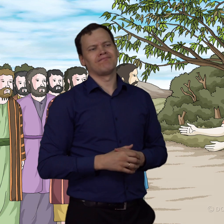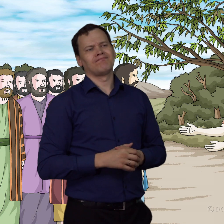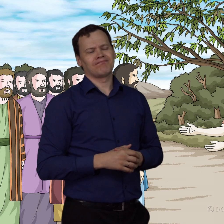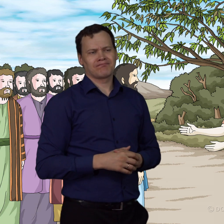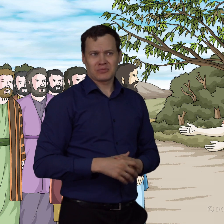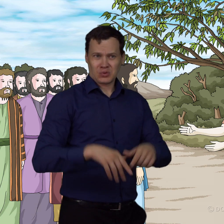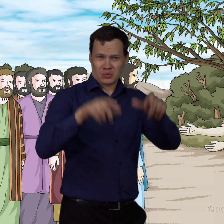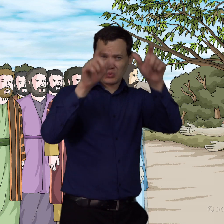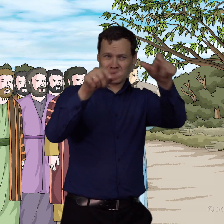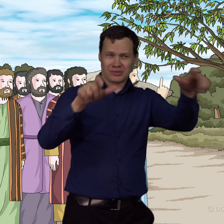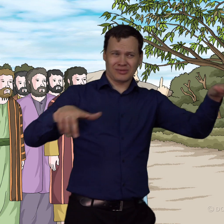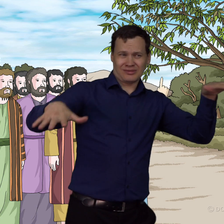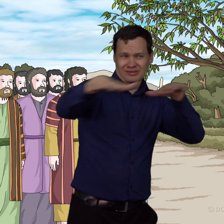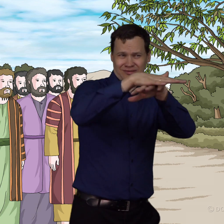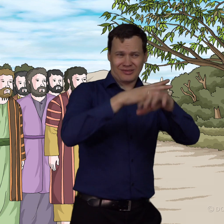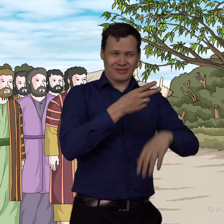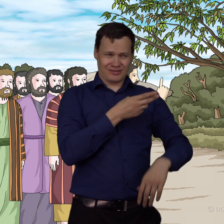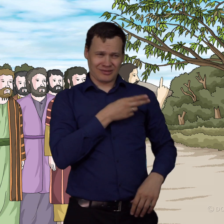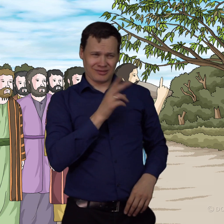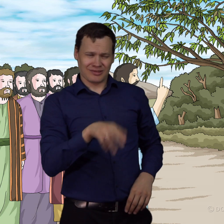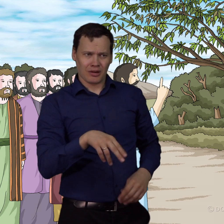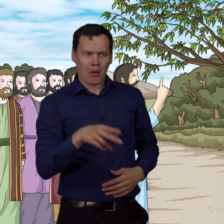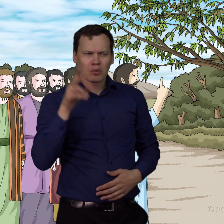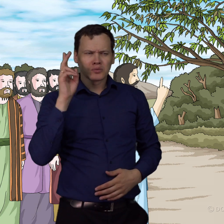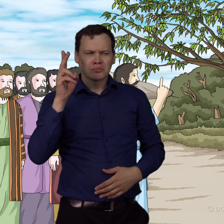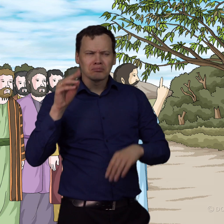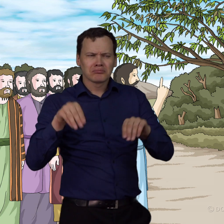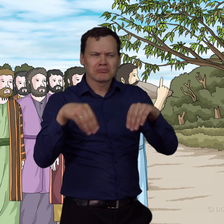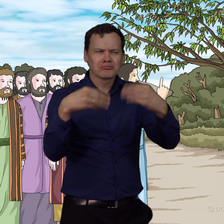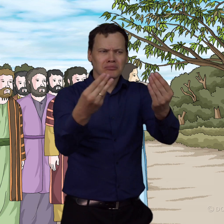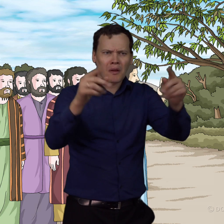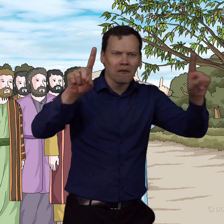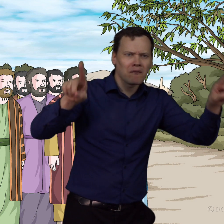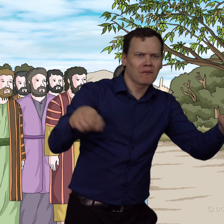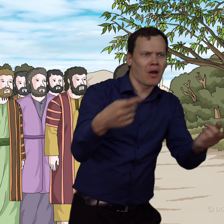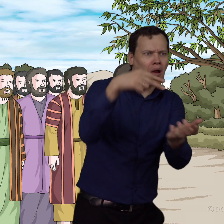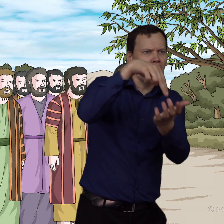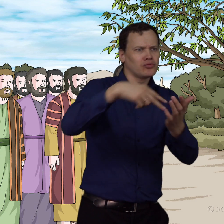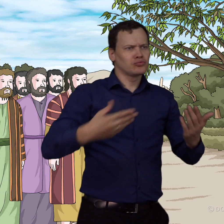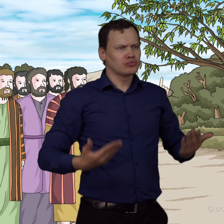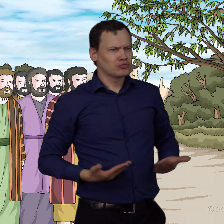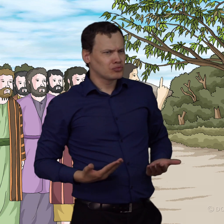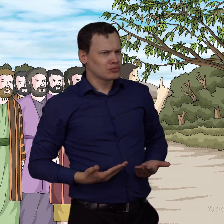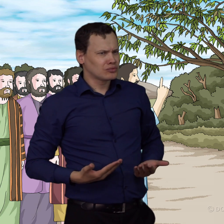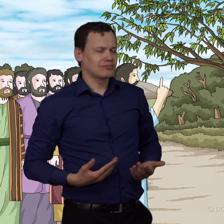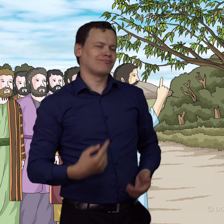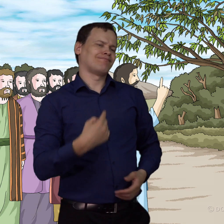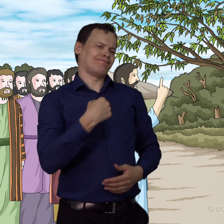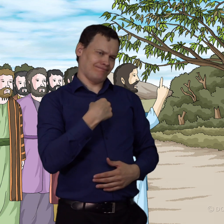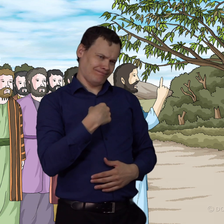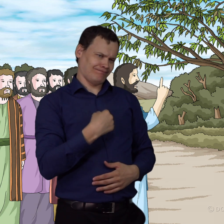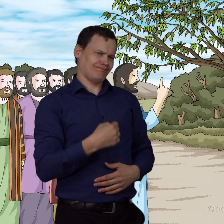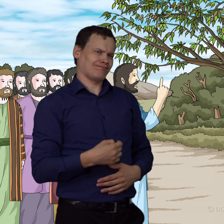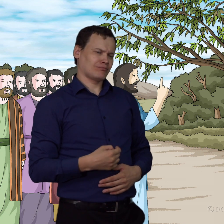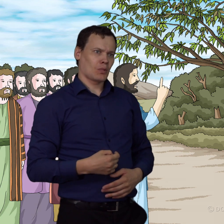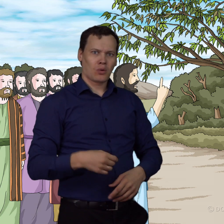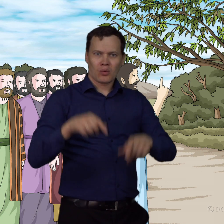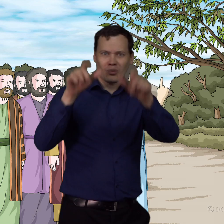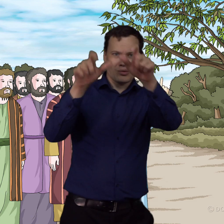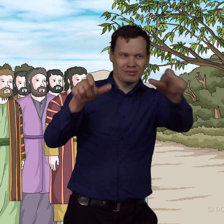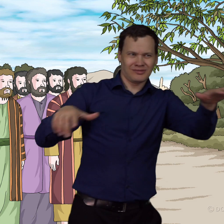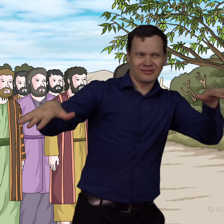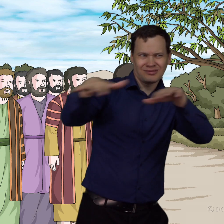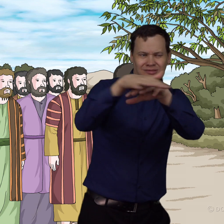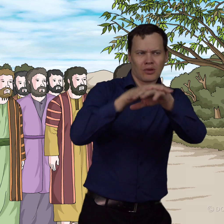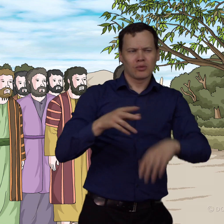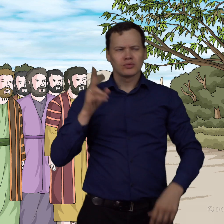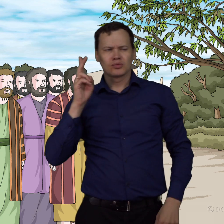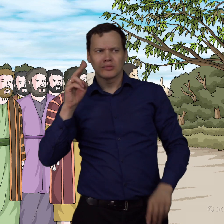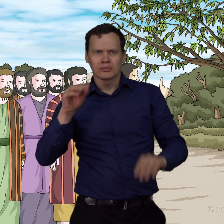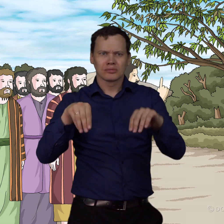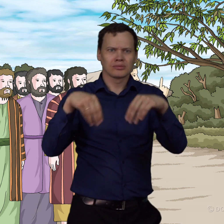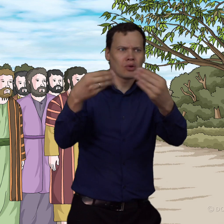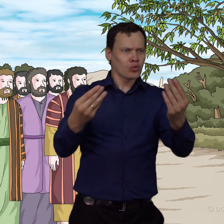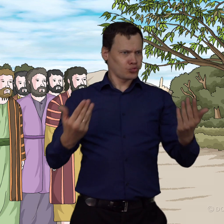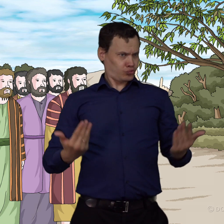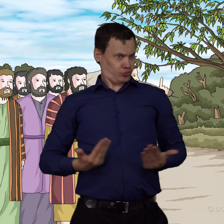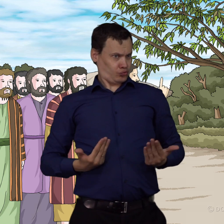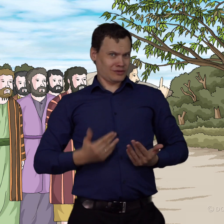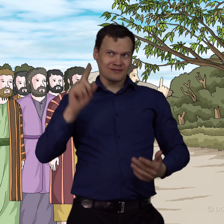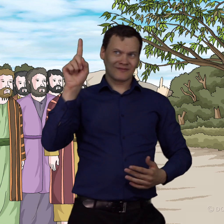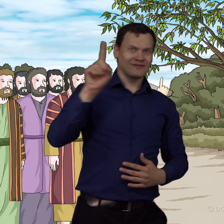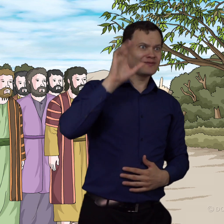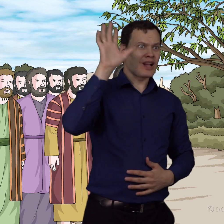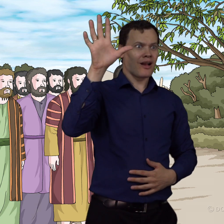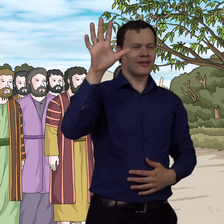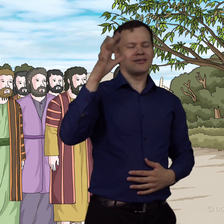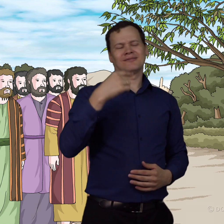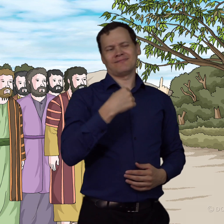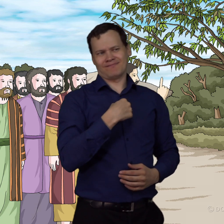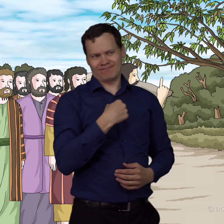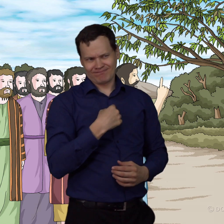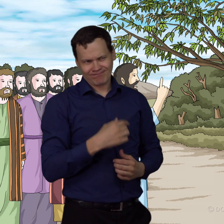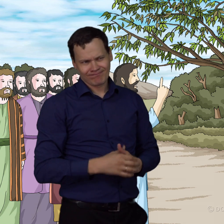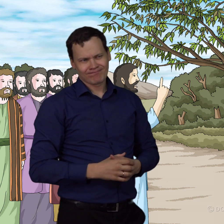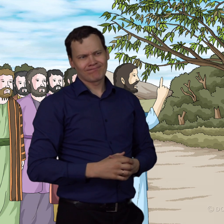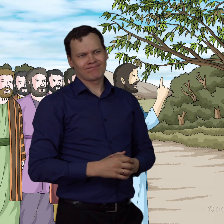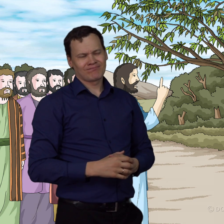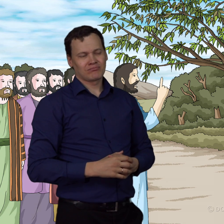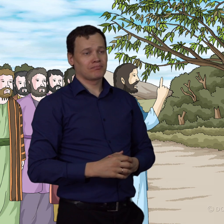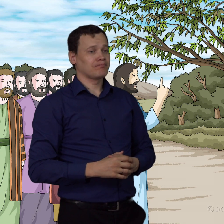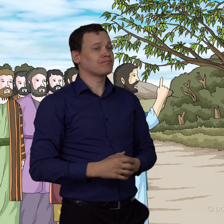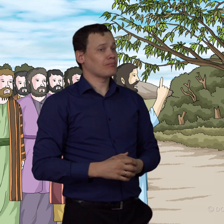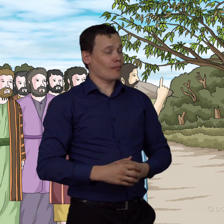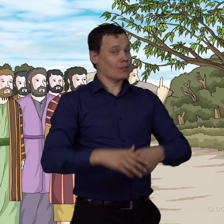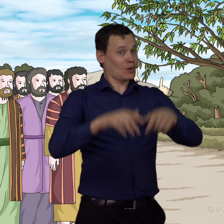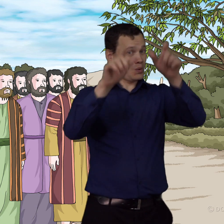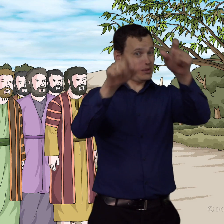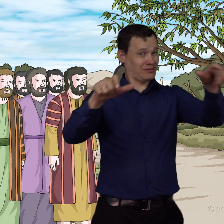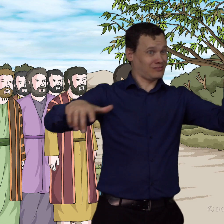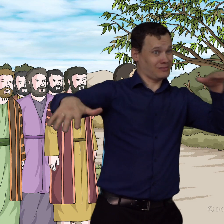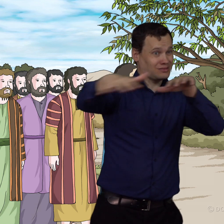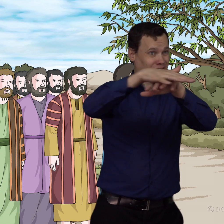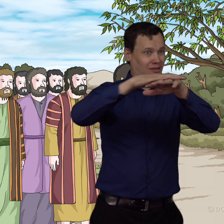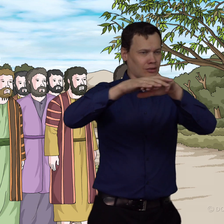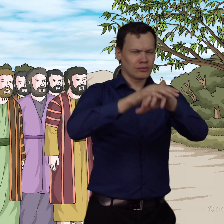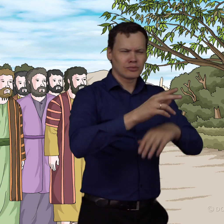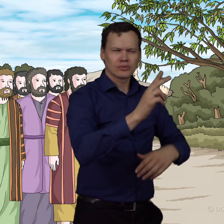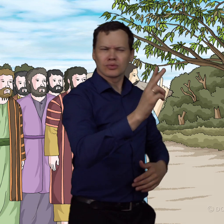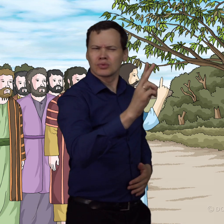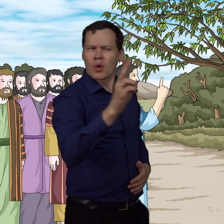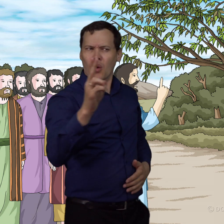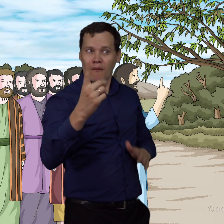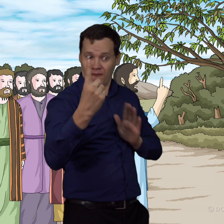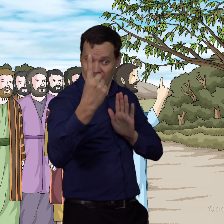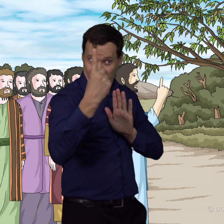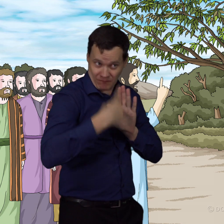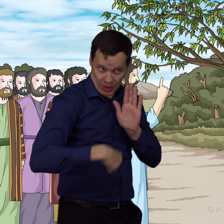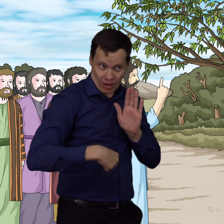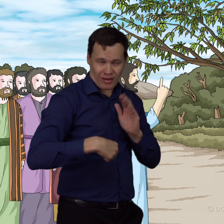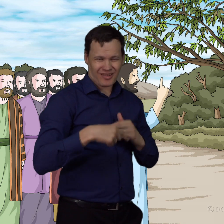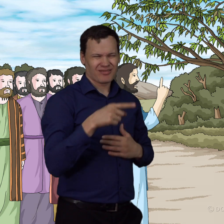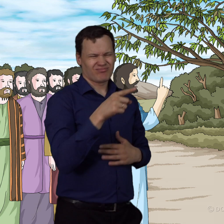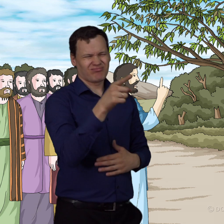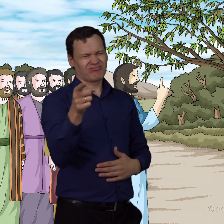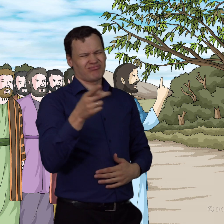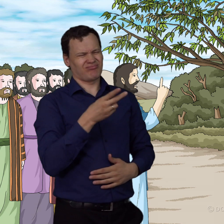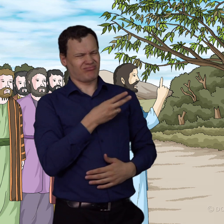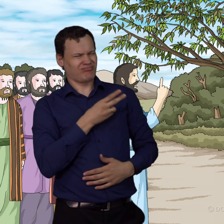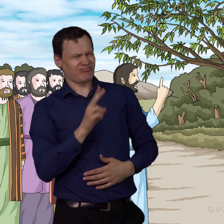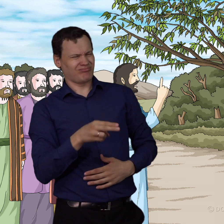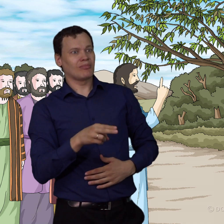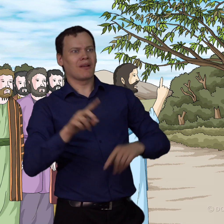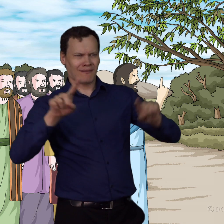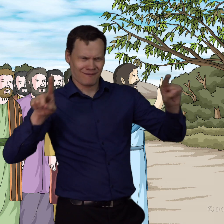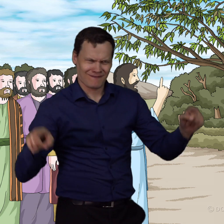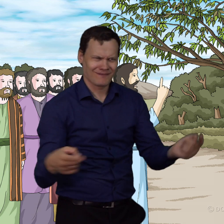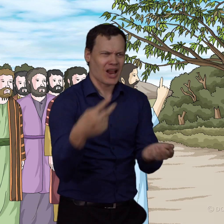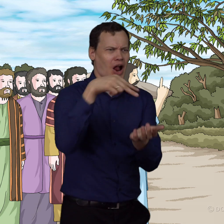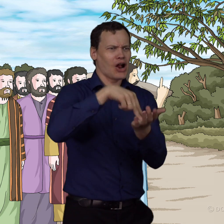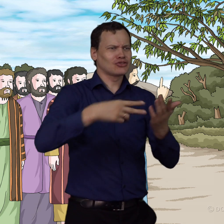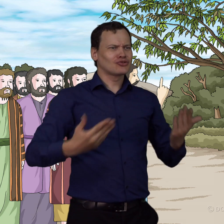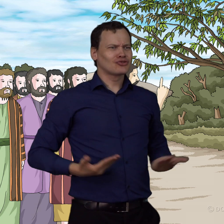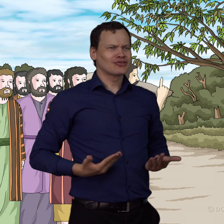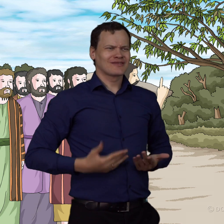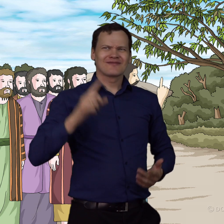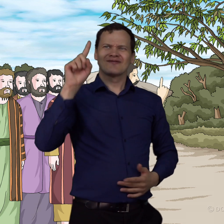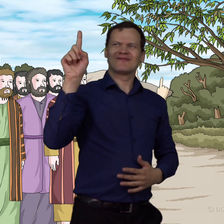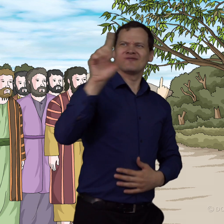Martha replied, “I know that he will rise again in the resurrection at the last day.”